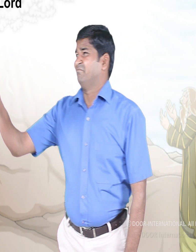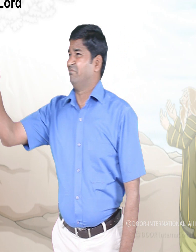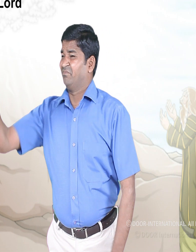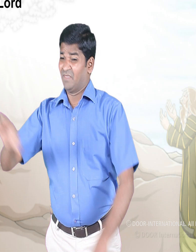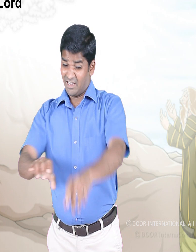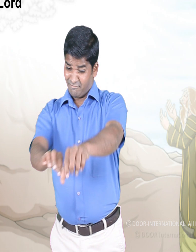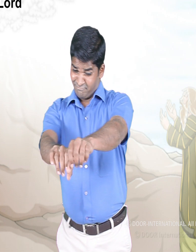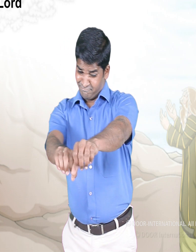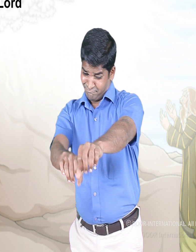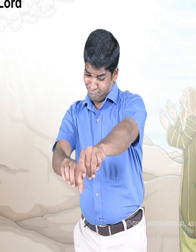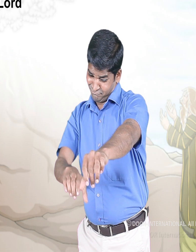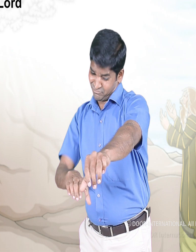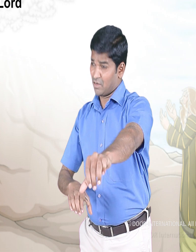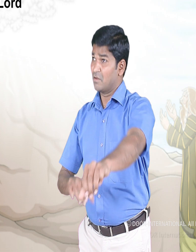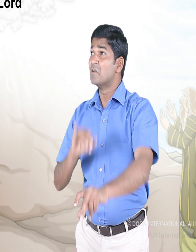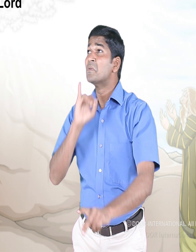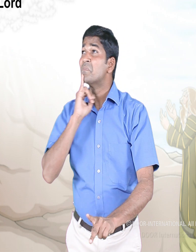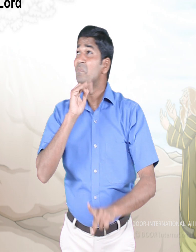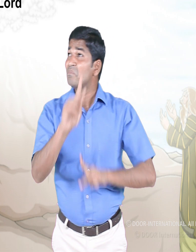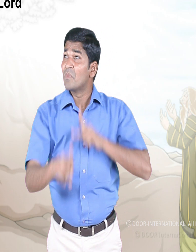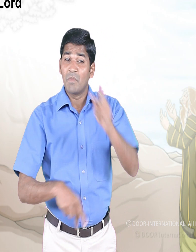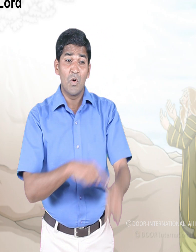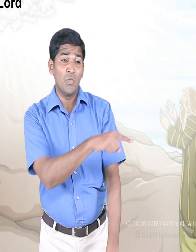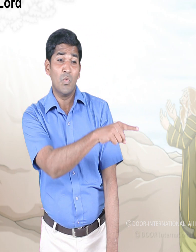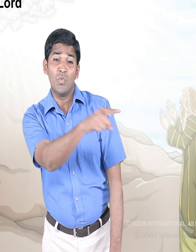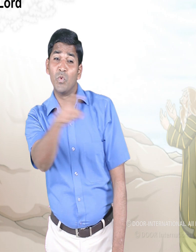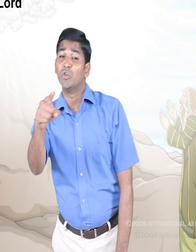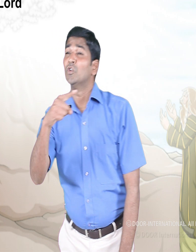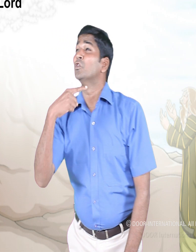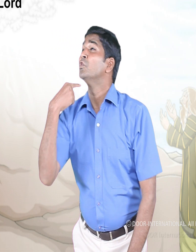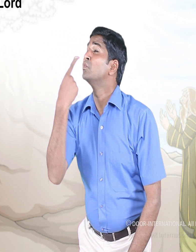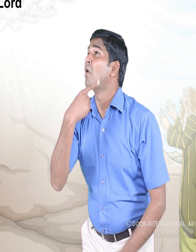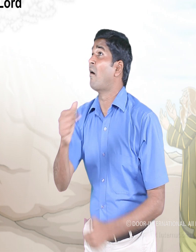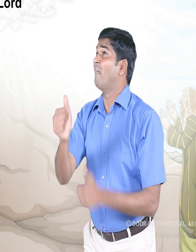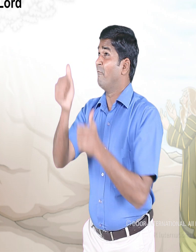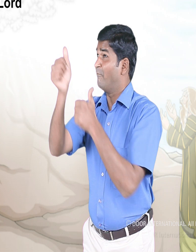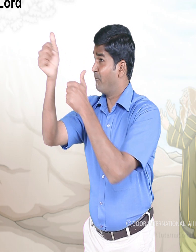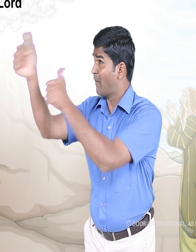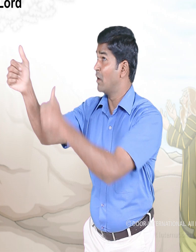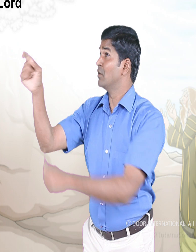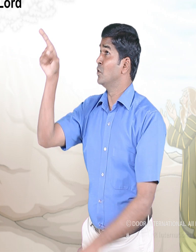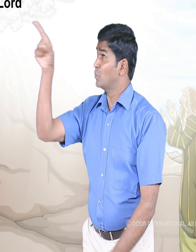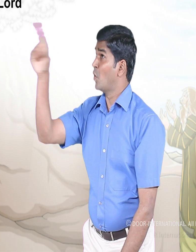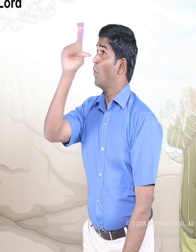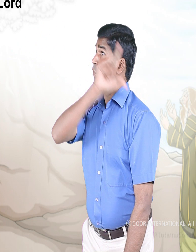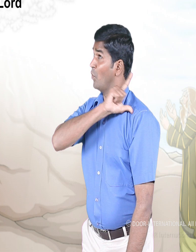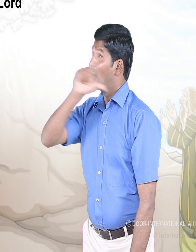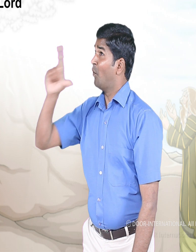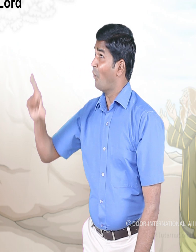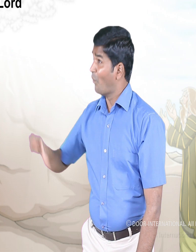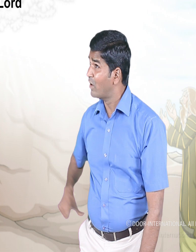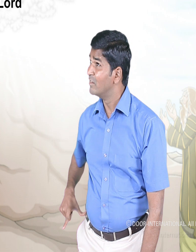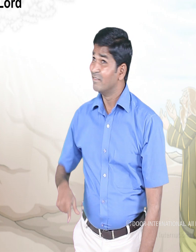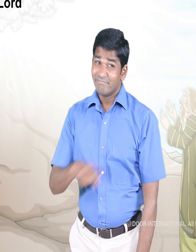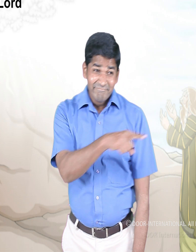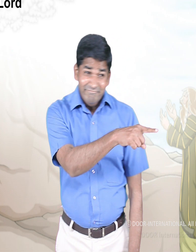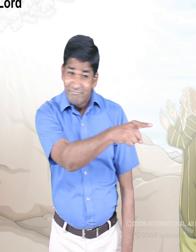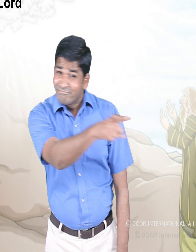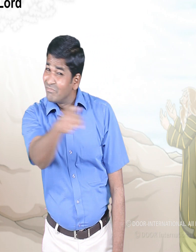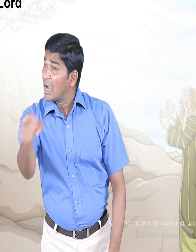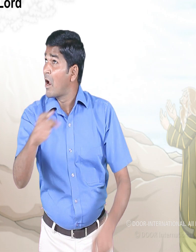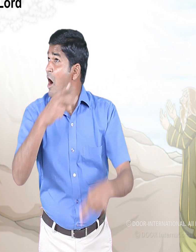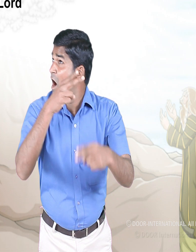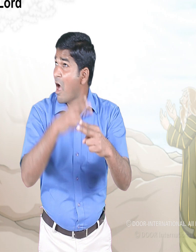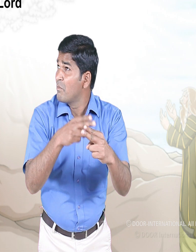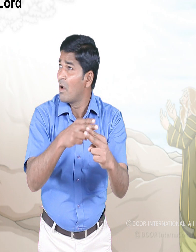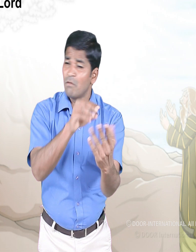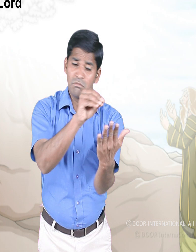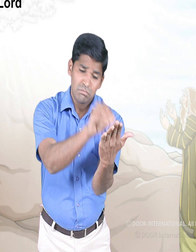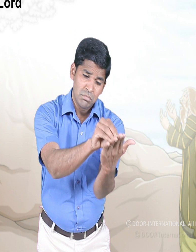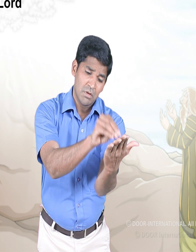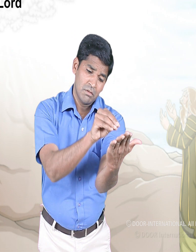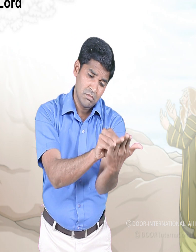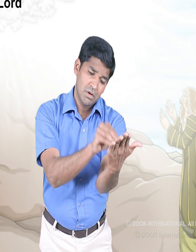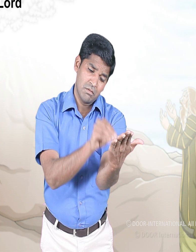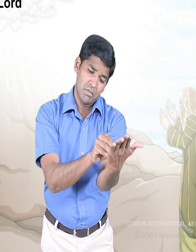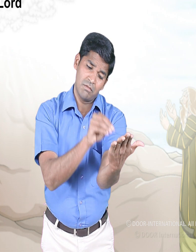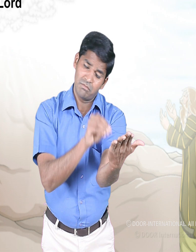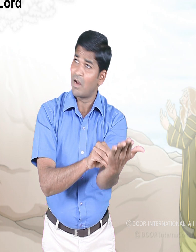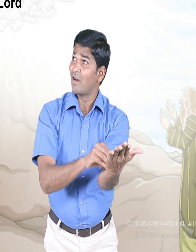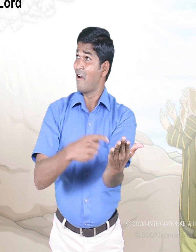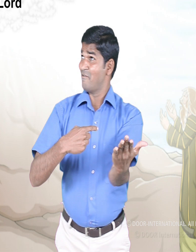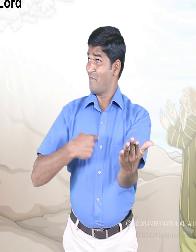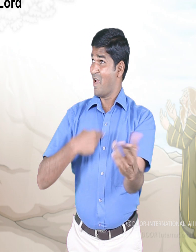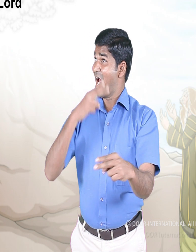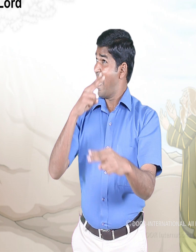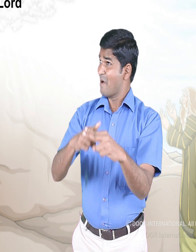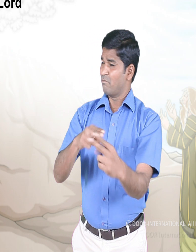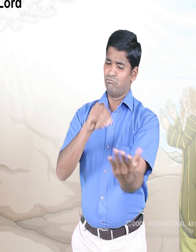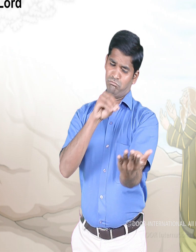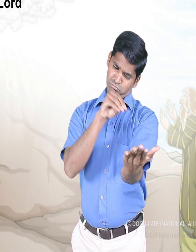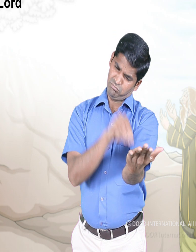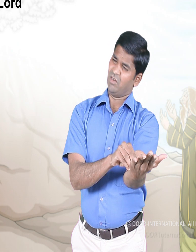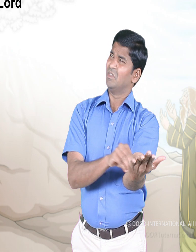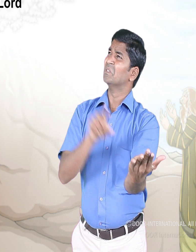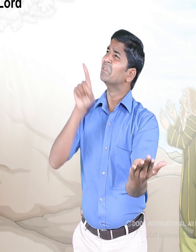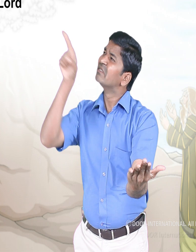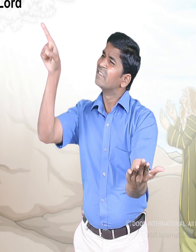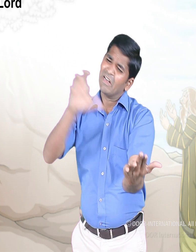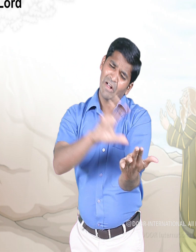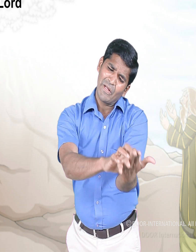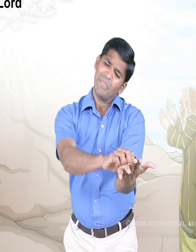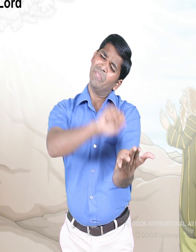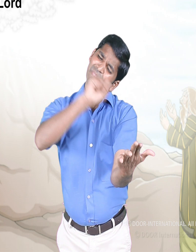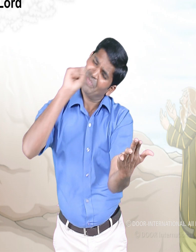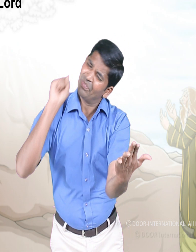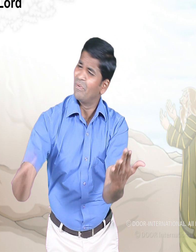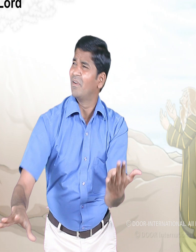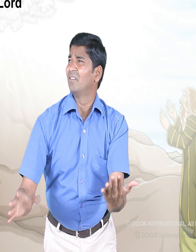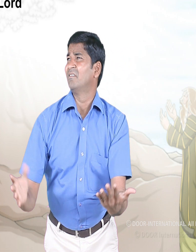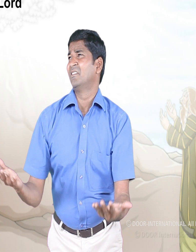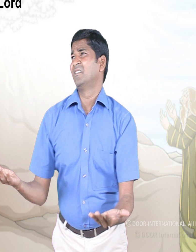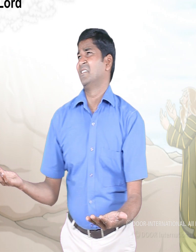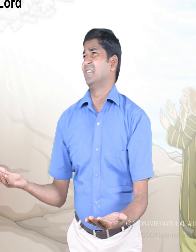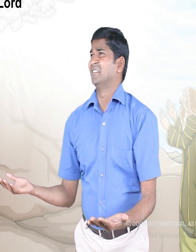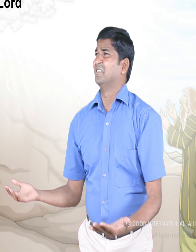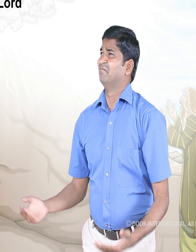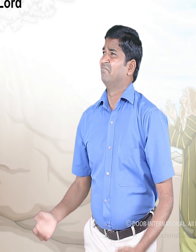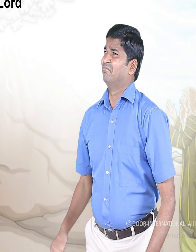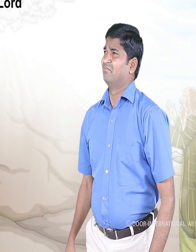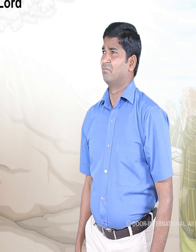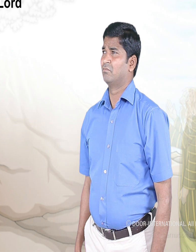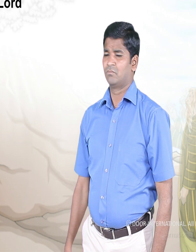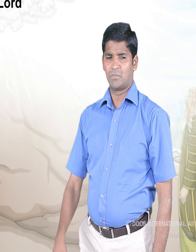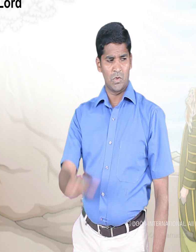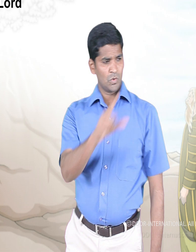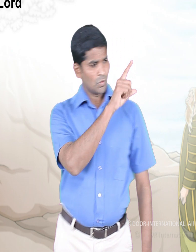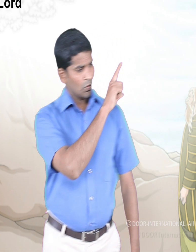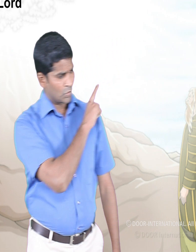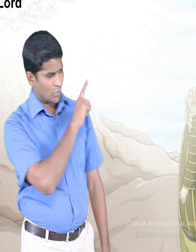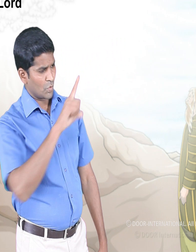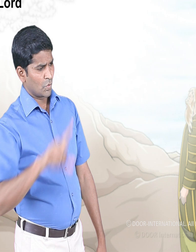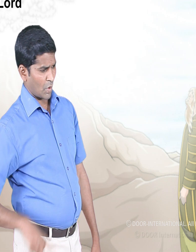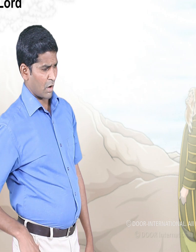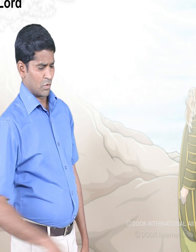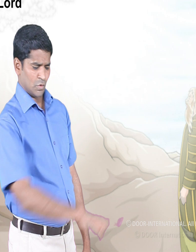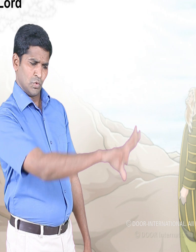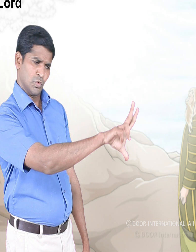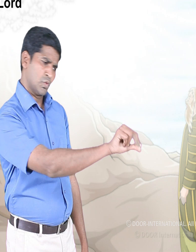But if not, please blot me out of the book that You have written.”